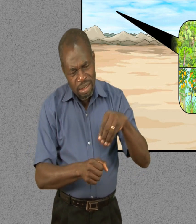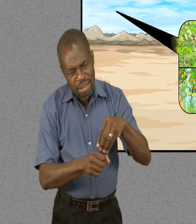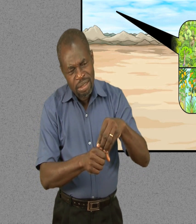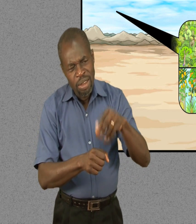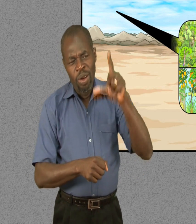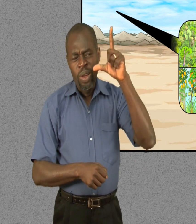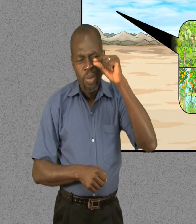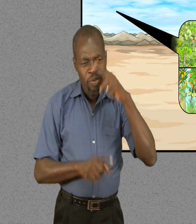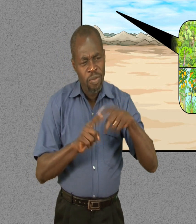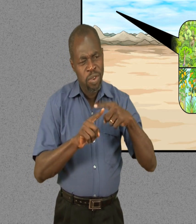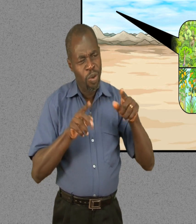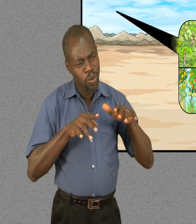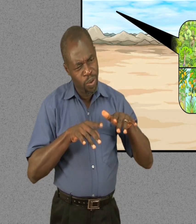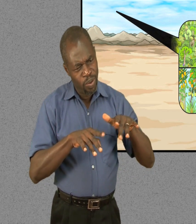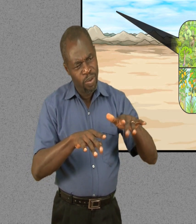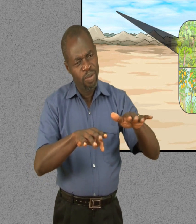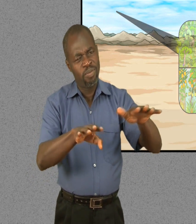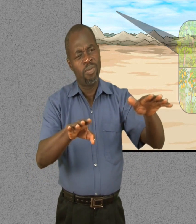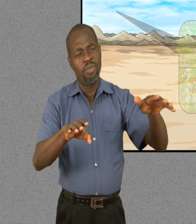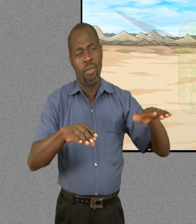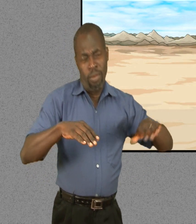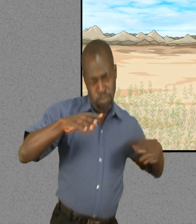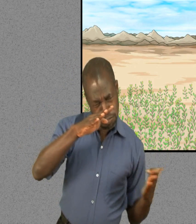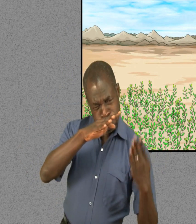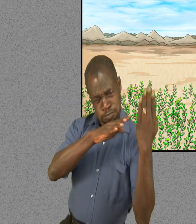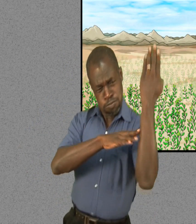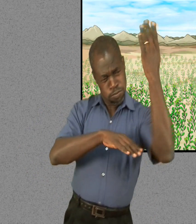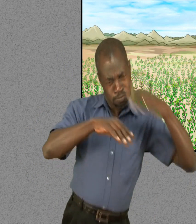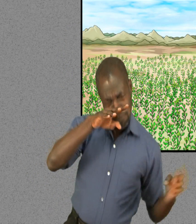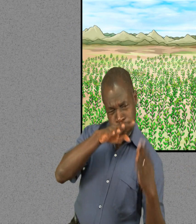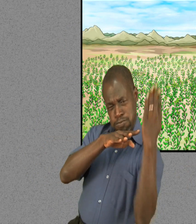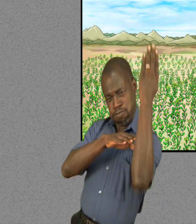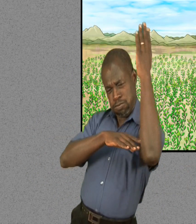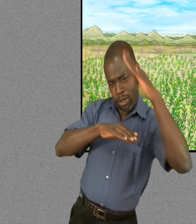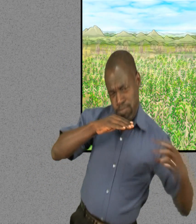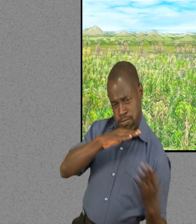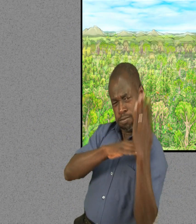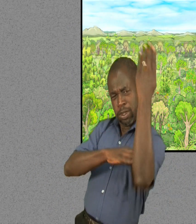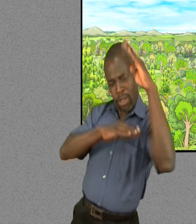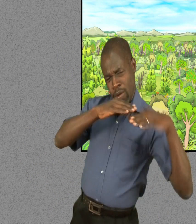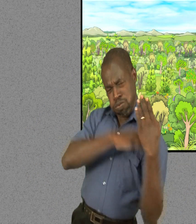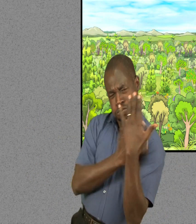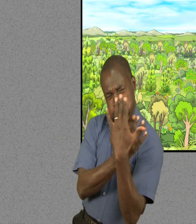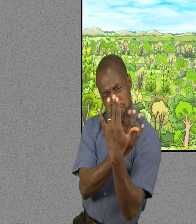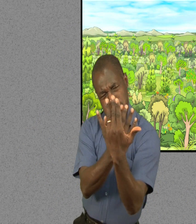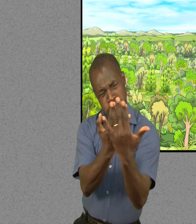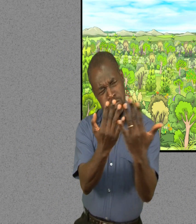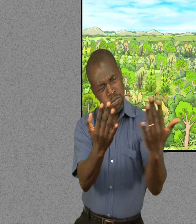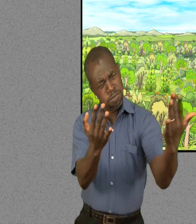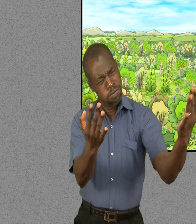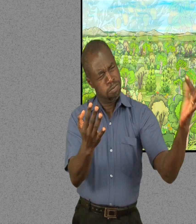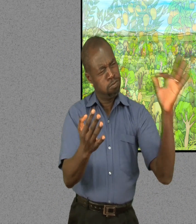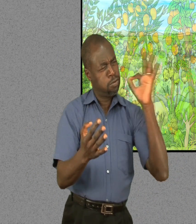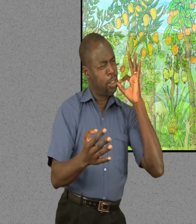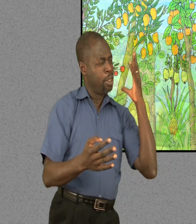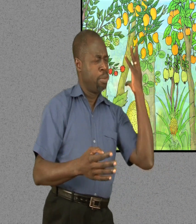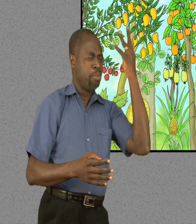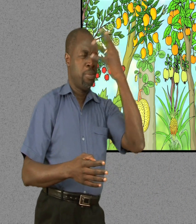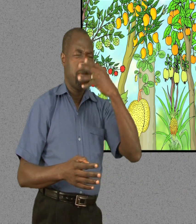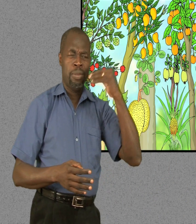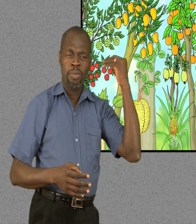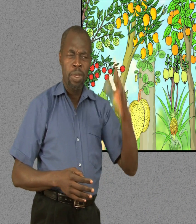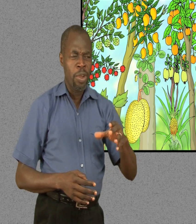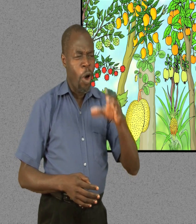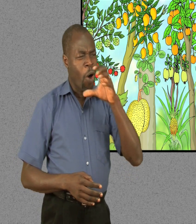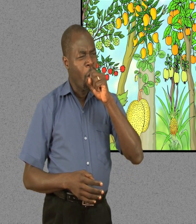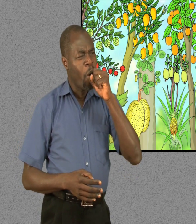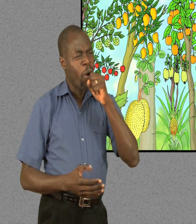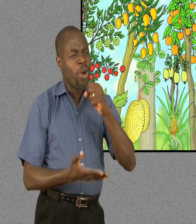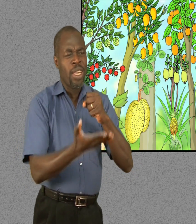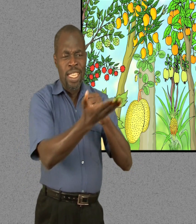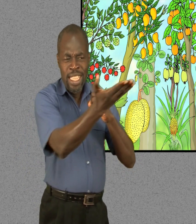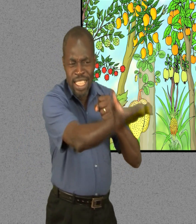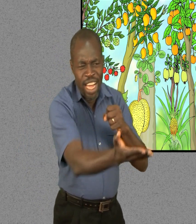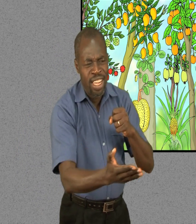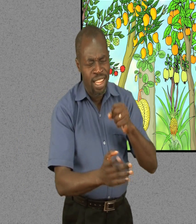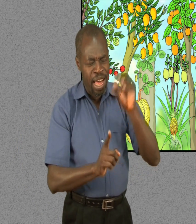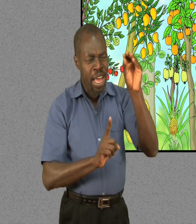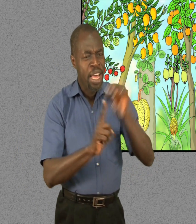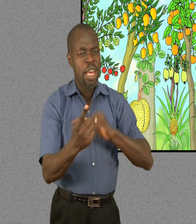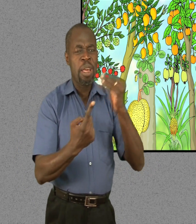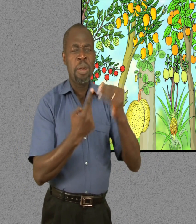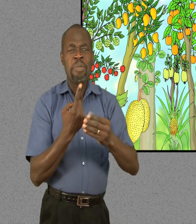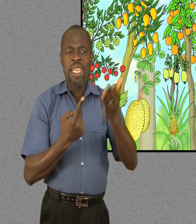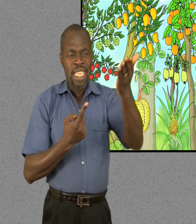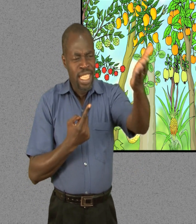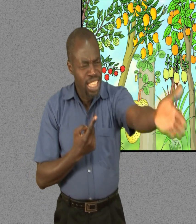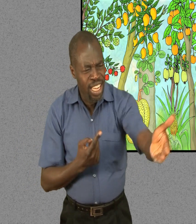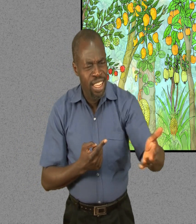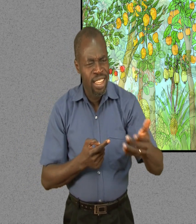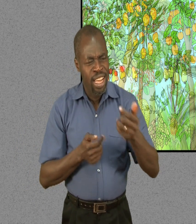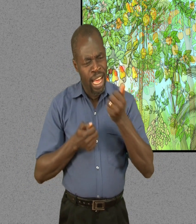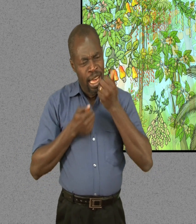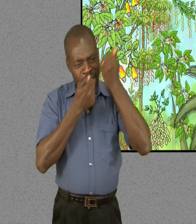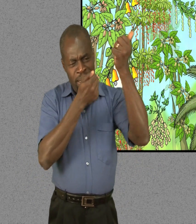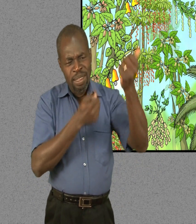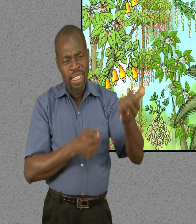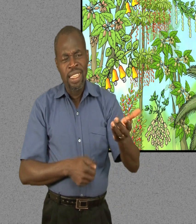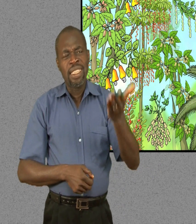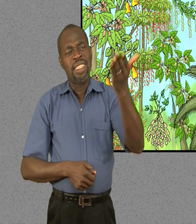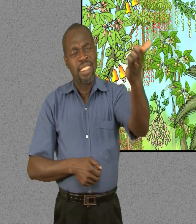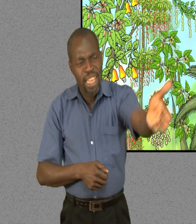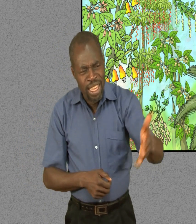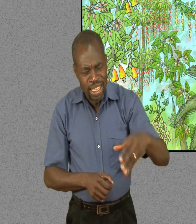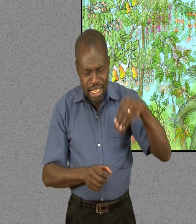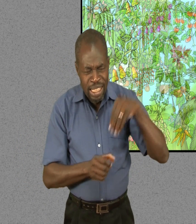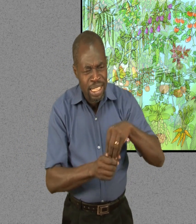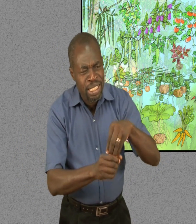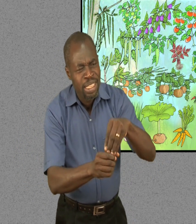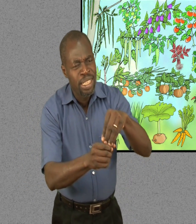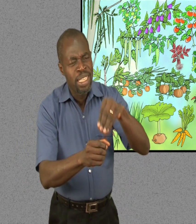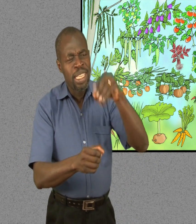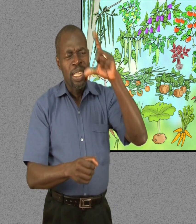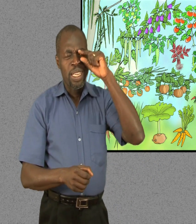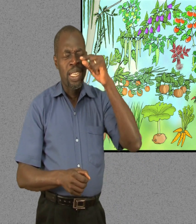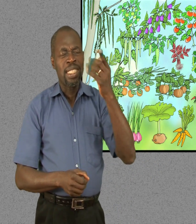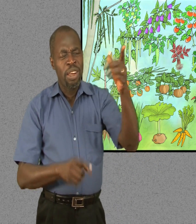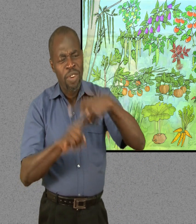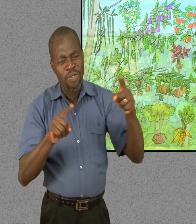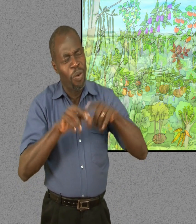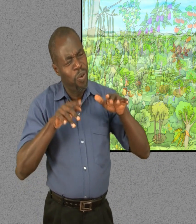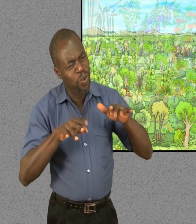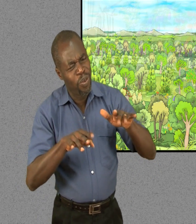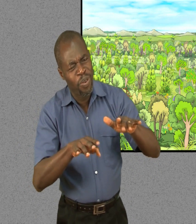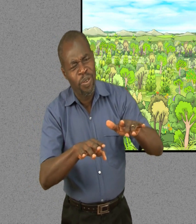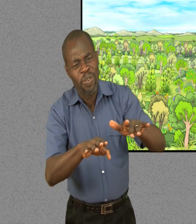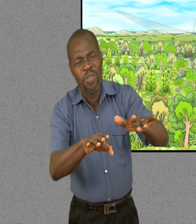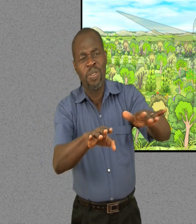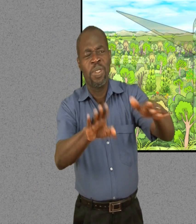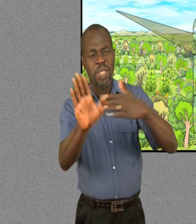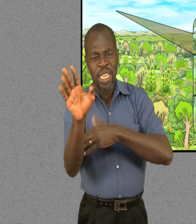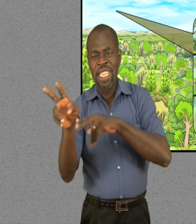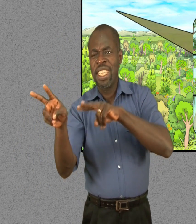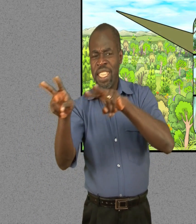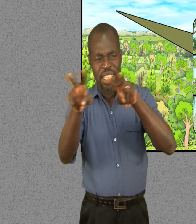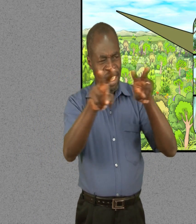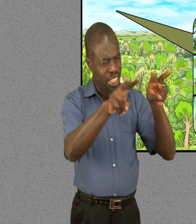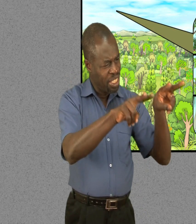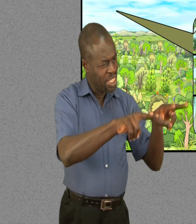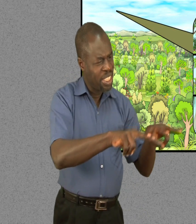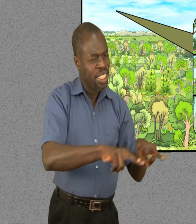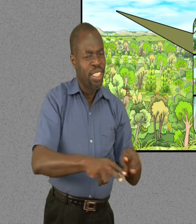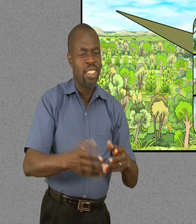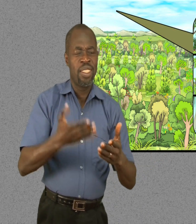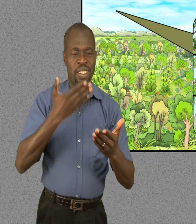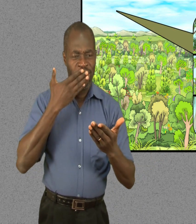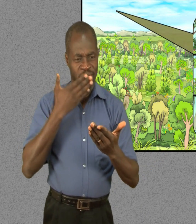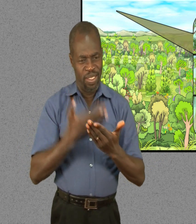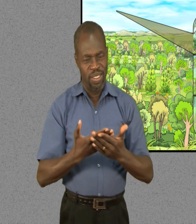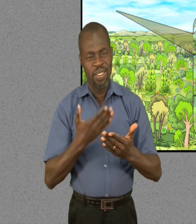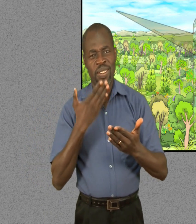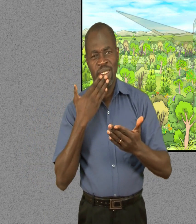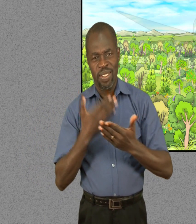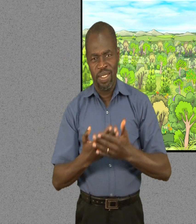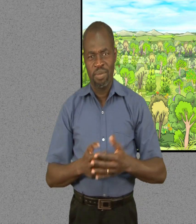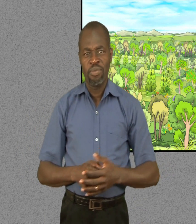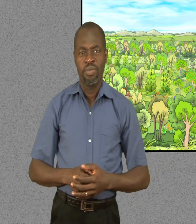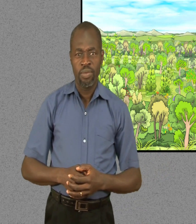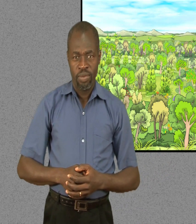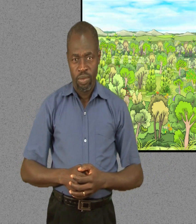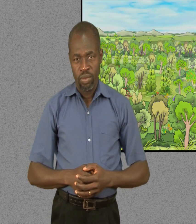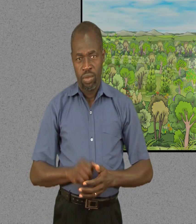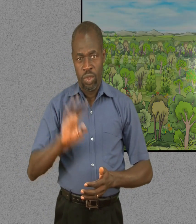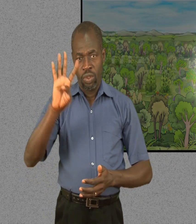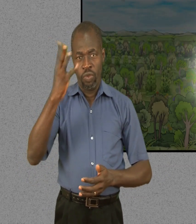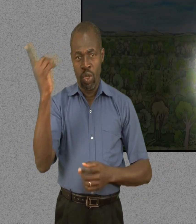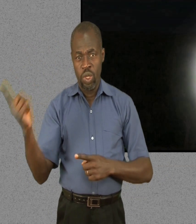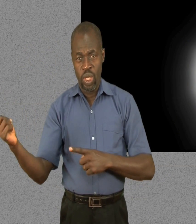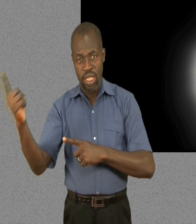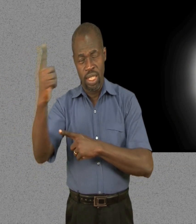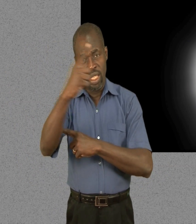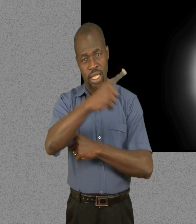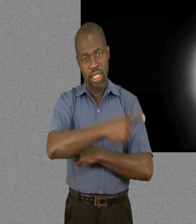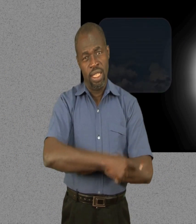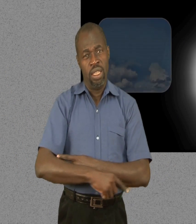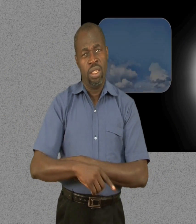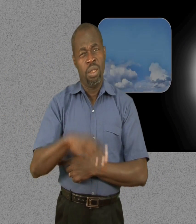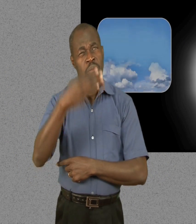The earth produced vegetation: seed-bearing plants according to their kinds and trees bearing fruit with seed according to their kinds. And God saw that it was good. And there was evening, and there was morning—the third day.